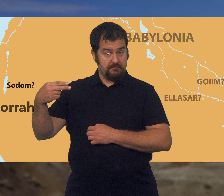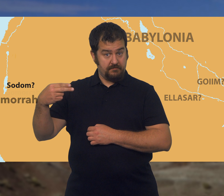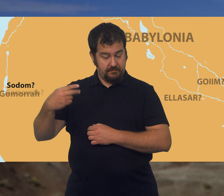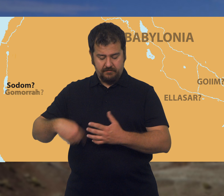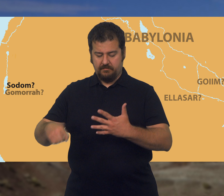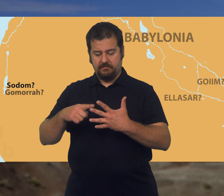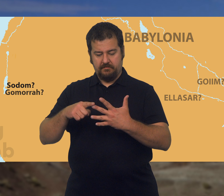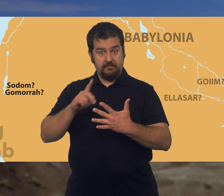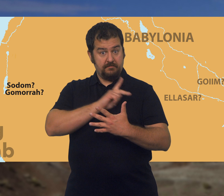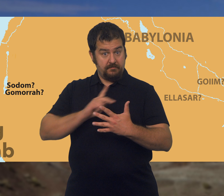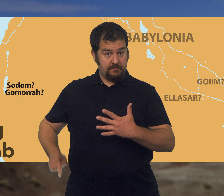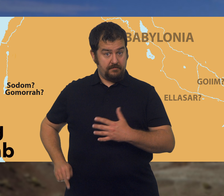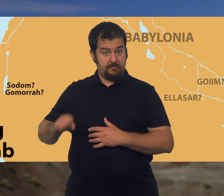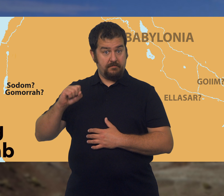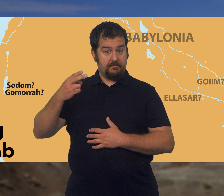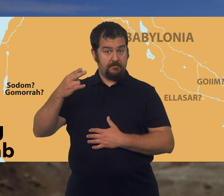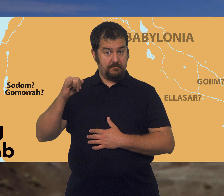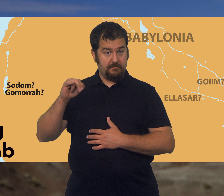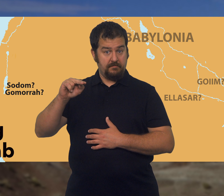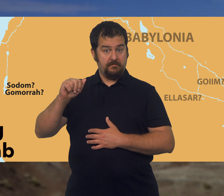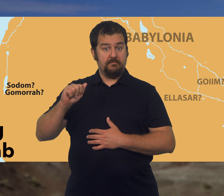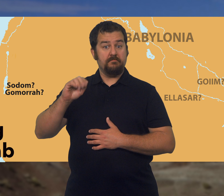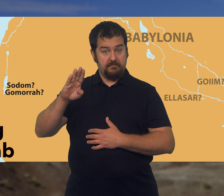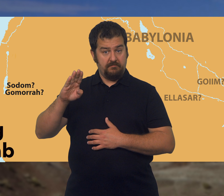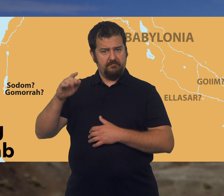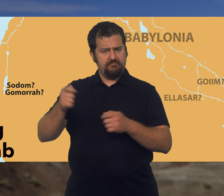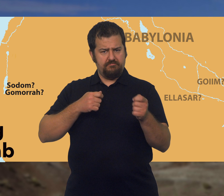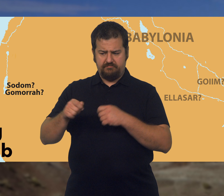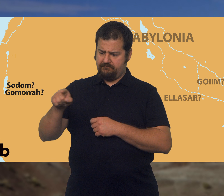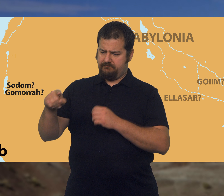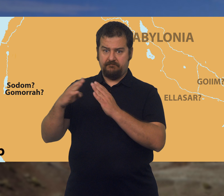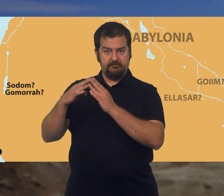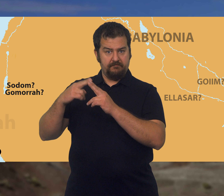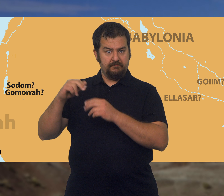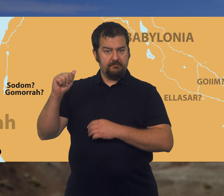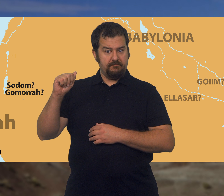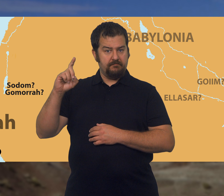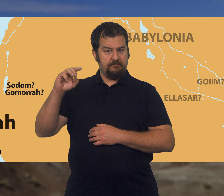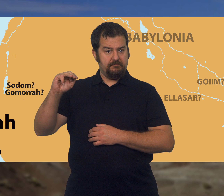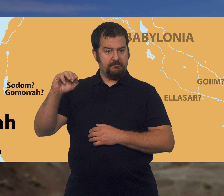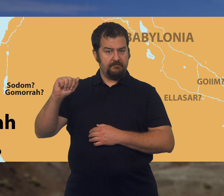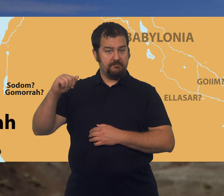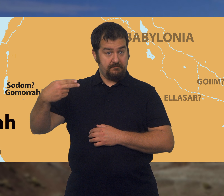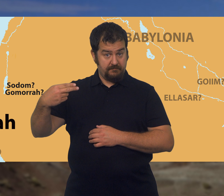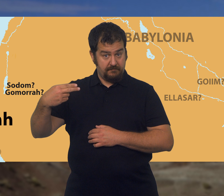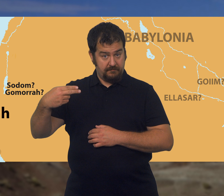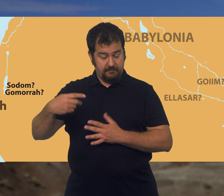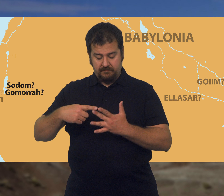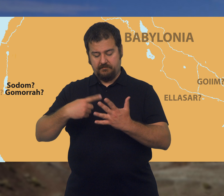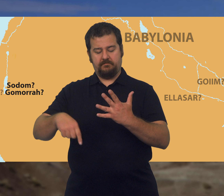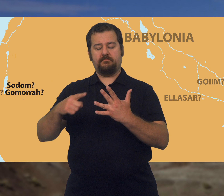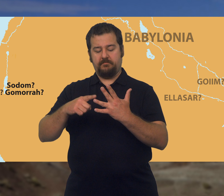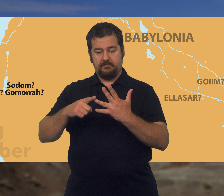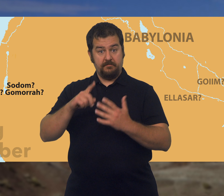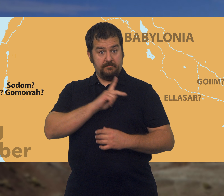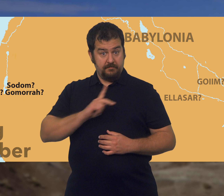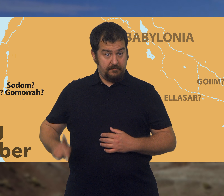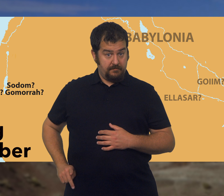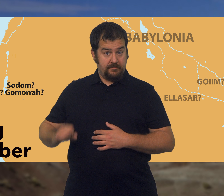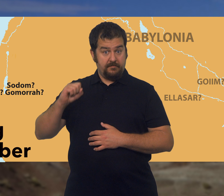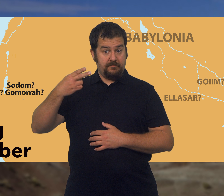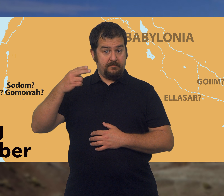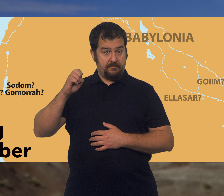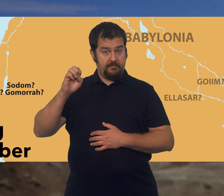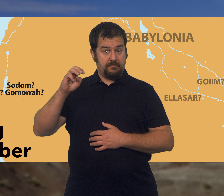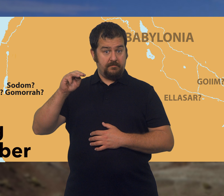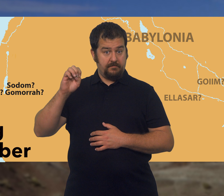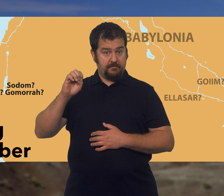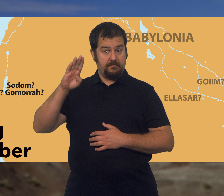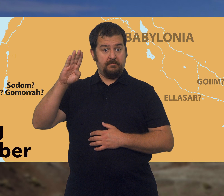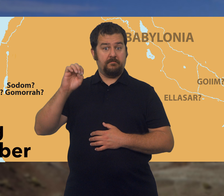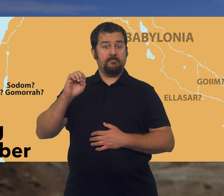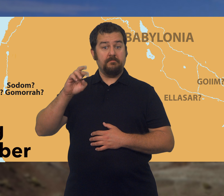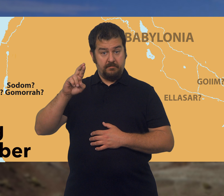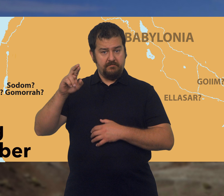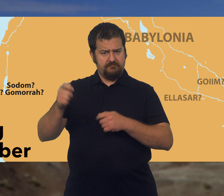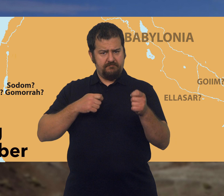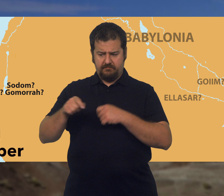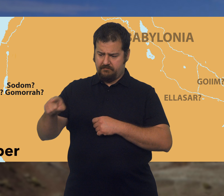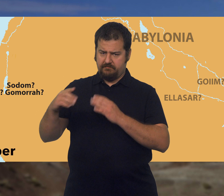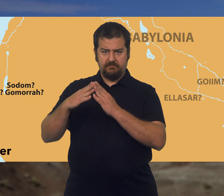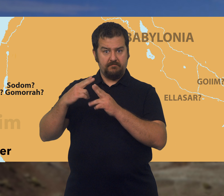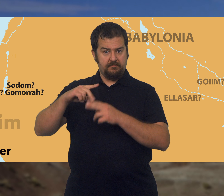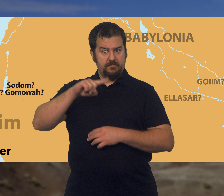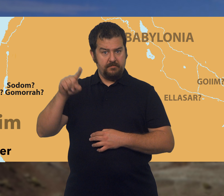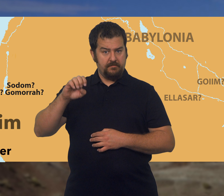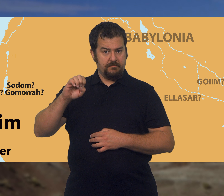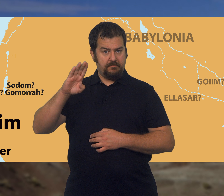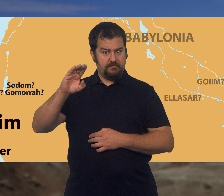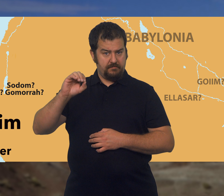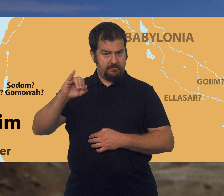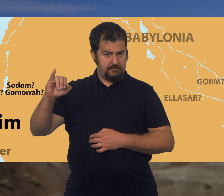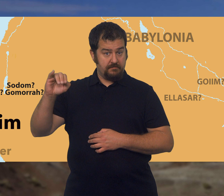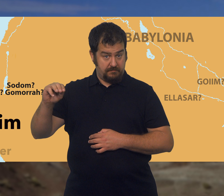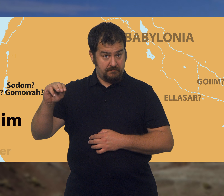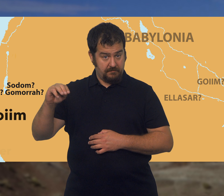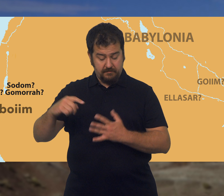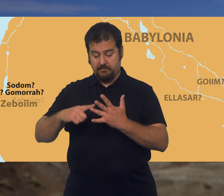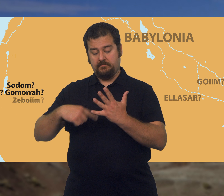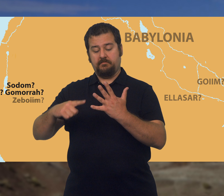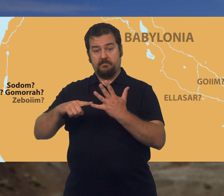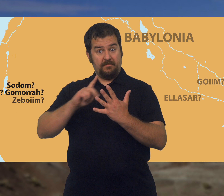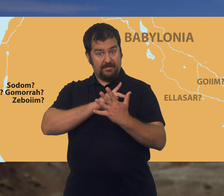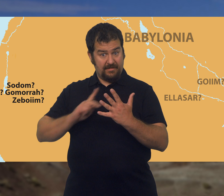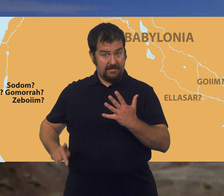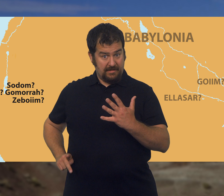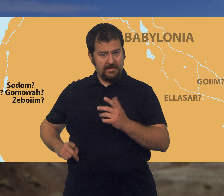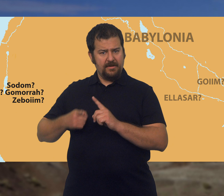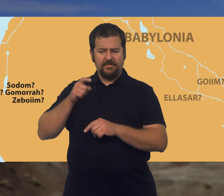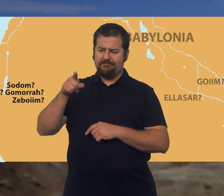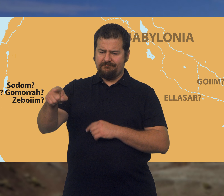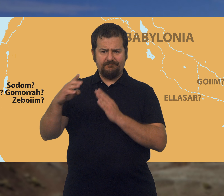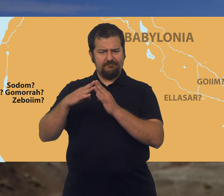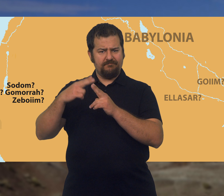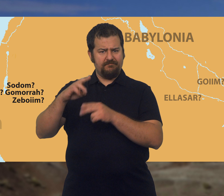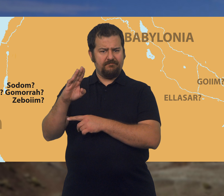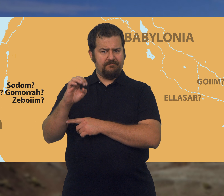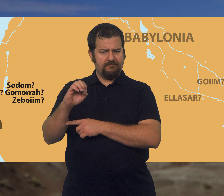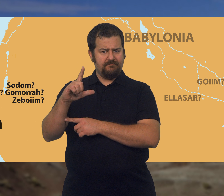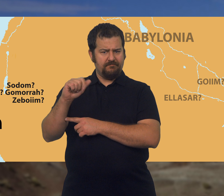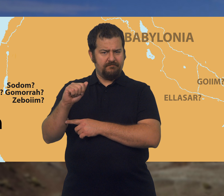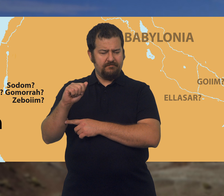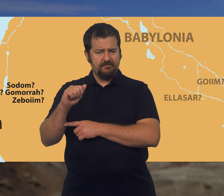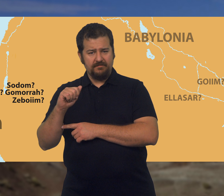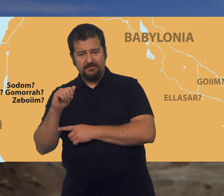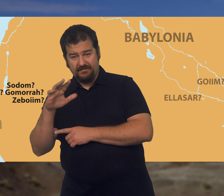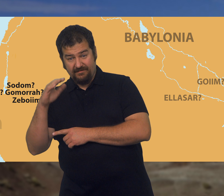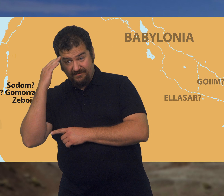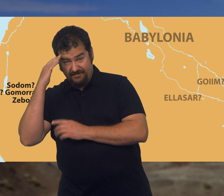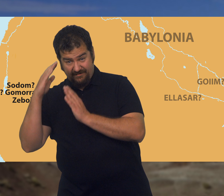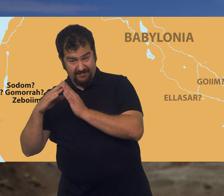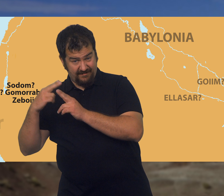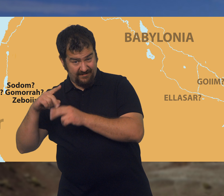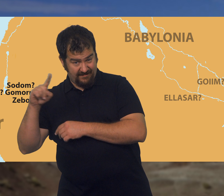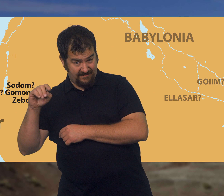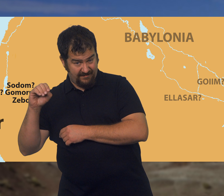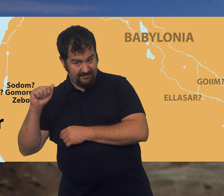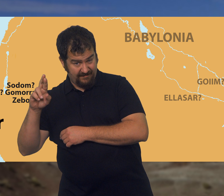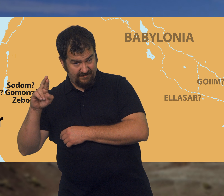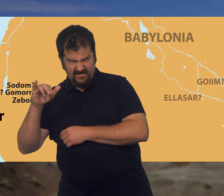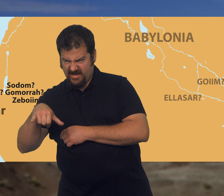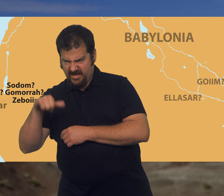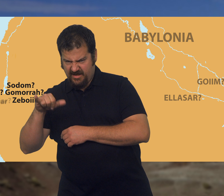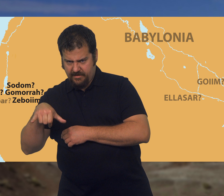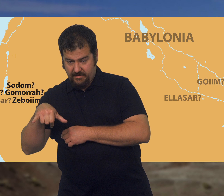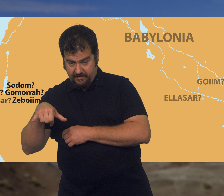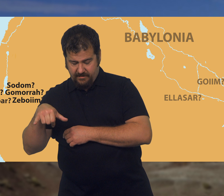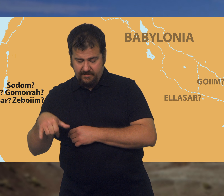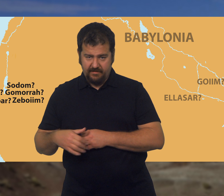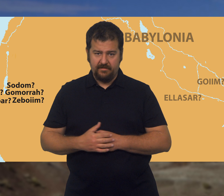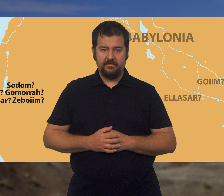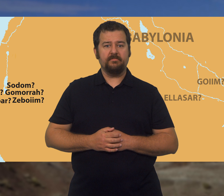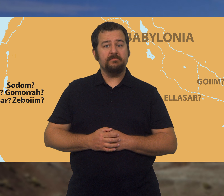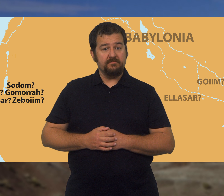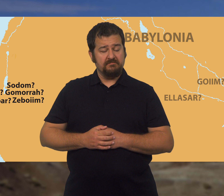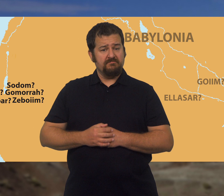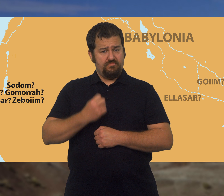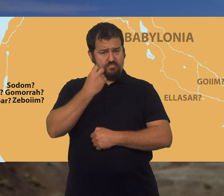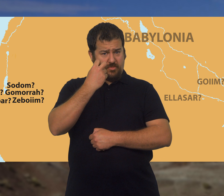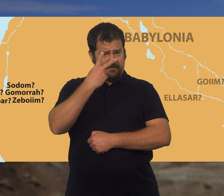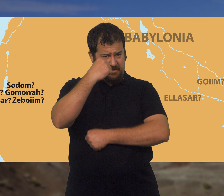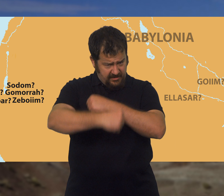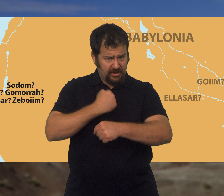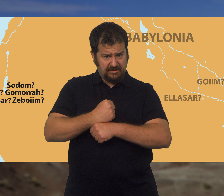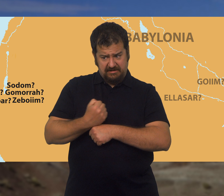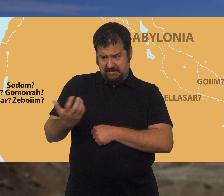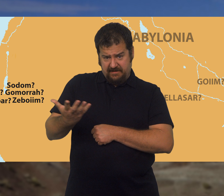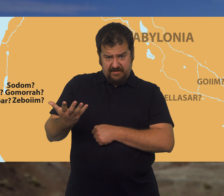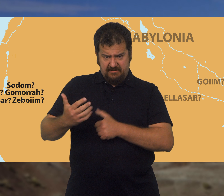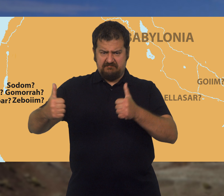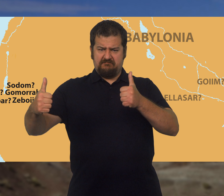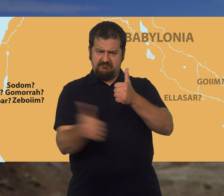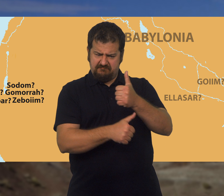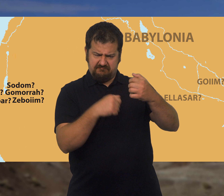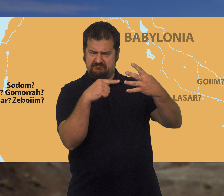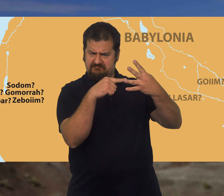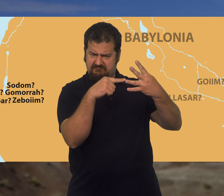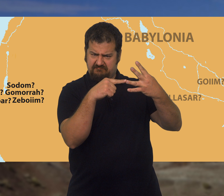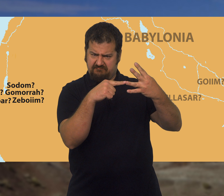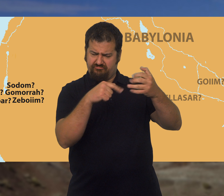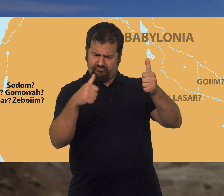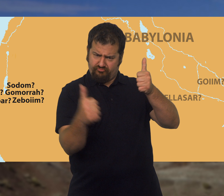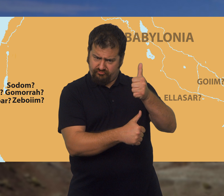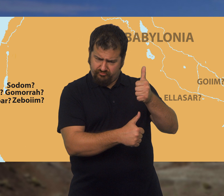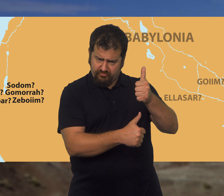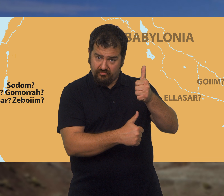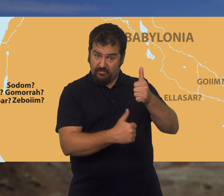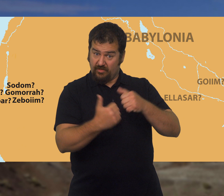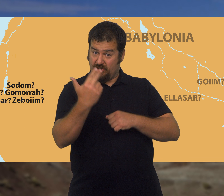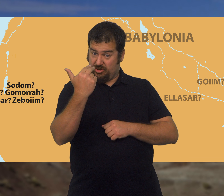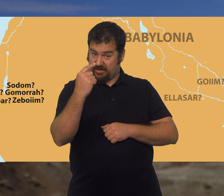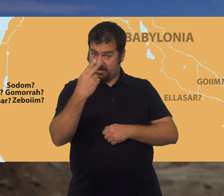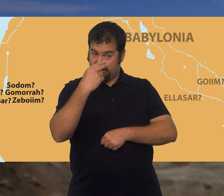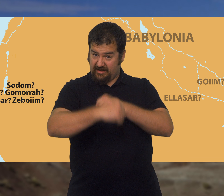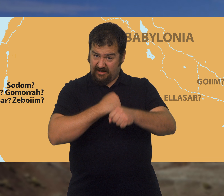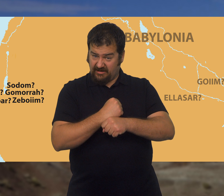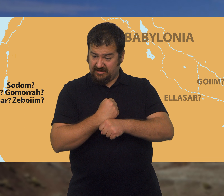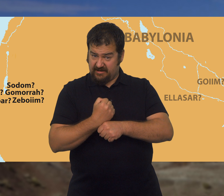The latter five came as allies to the Valley of Siddim (that is, the Salt Sea ).